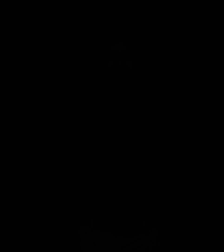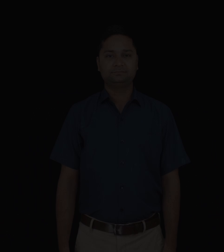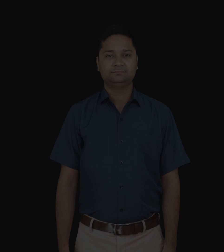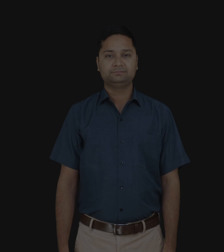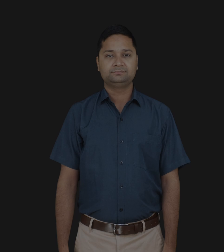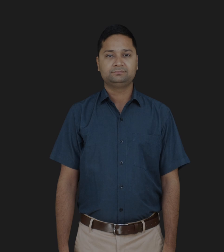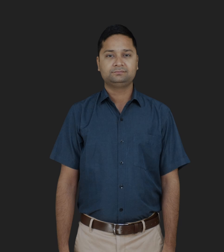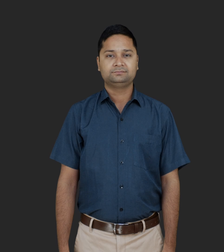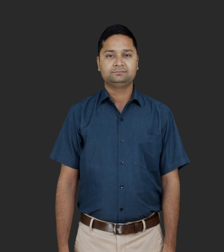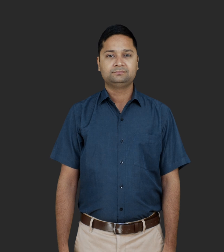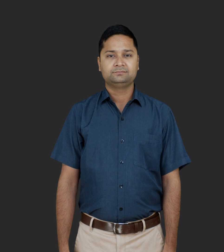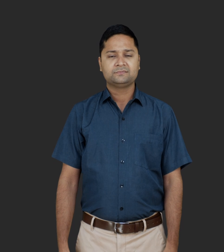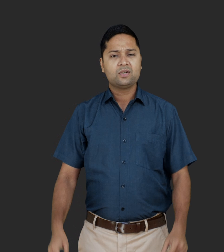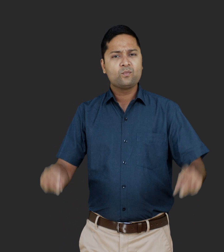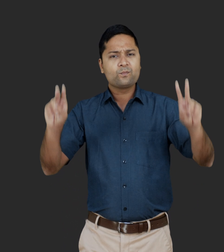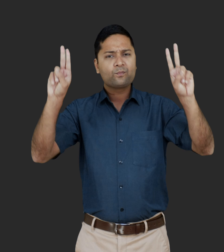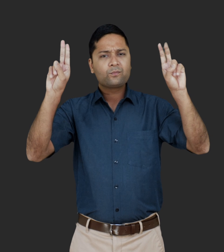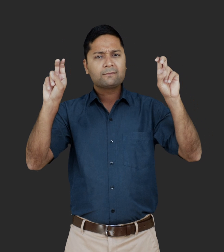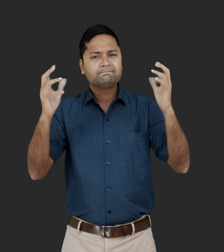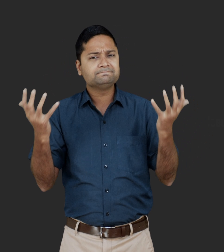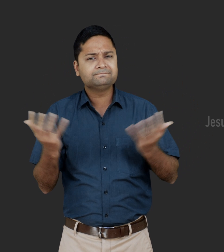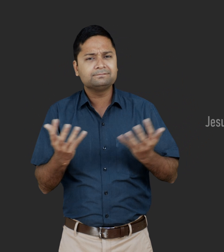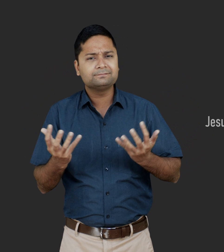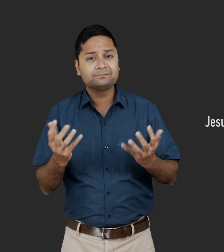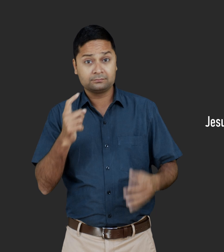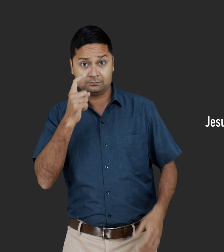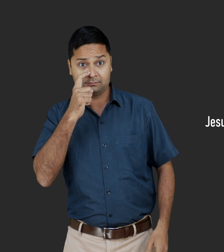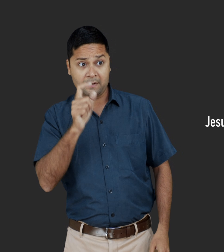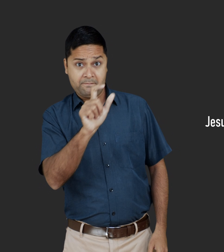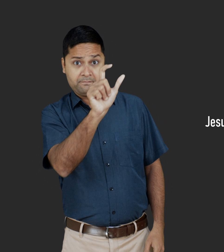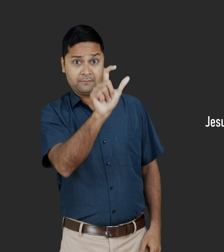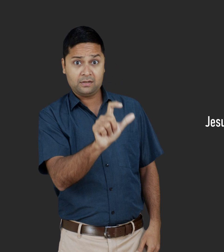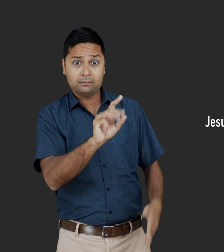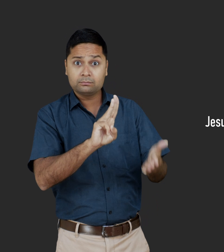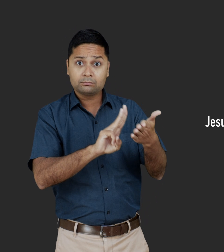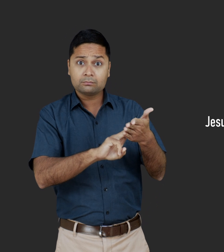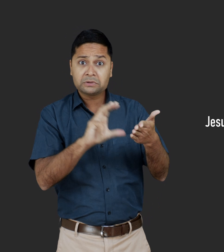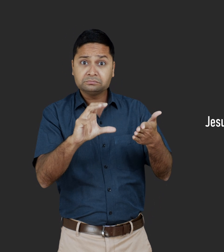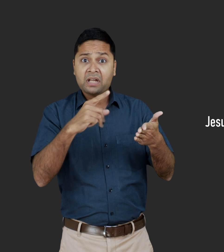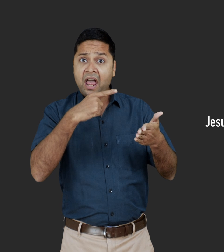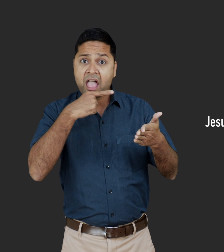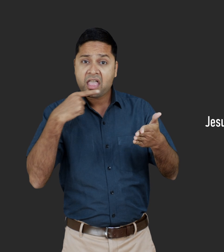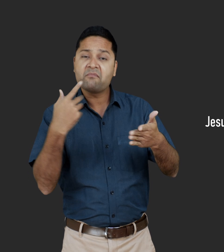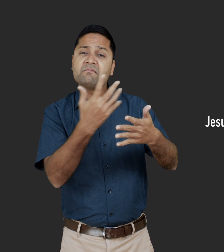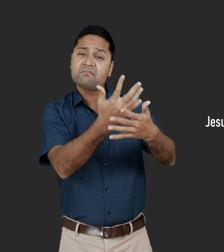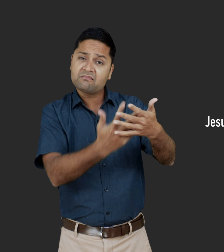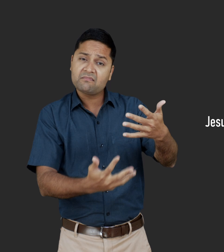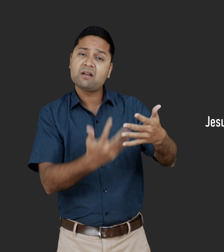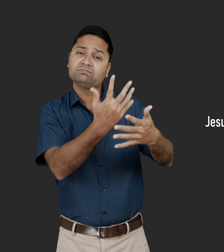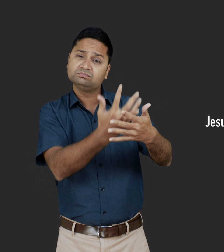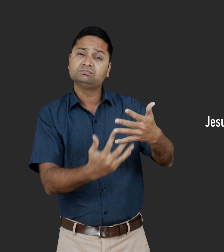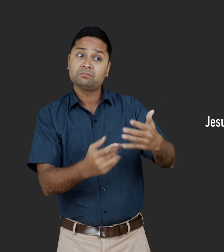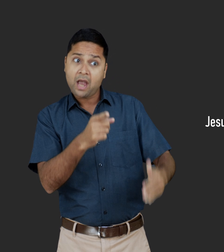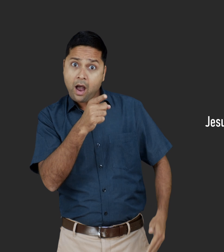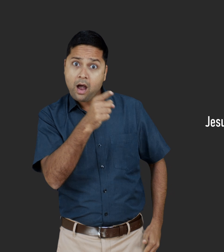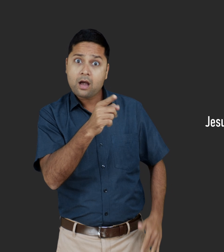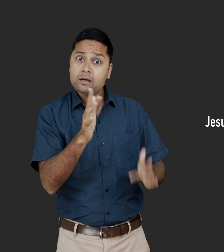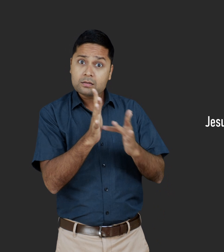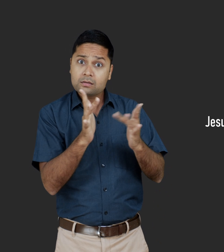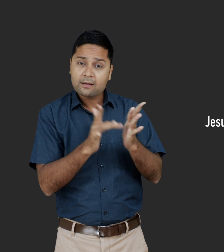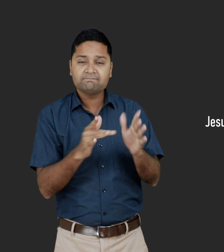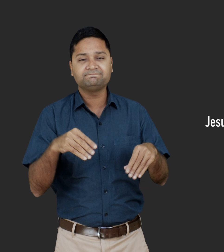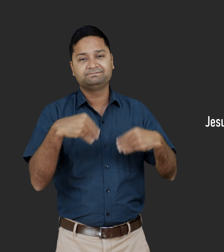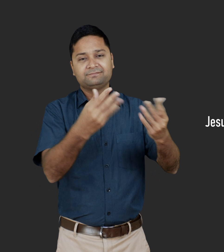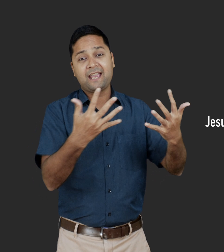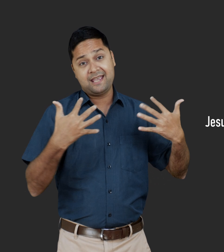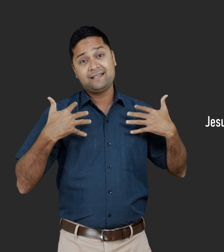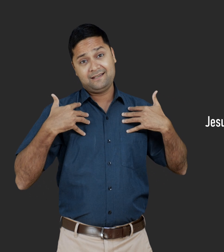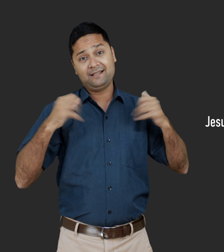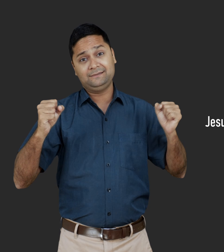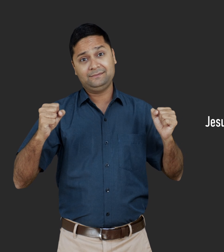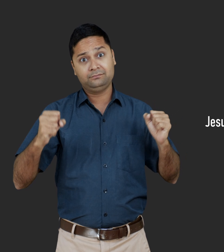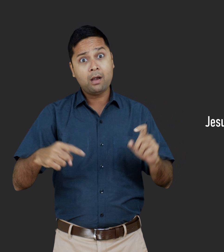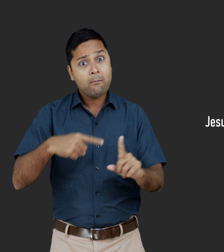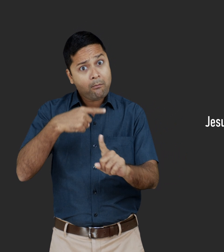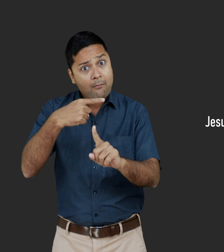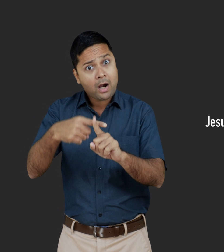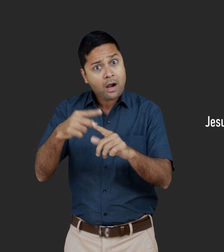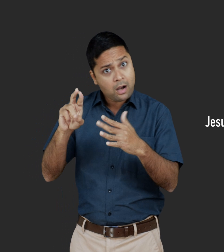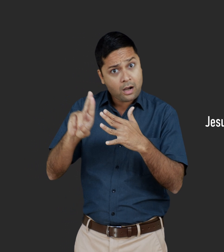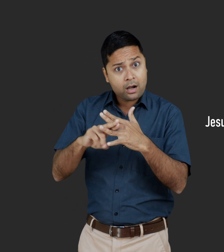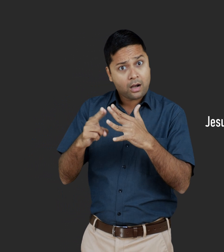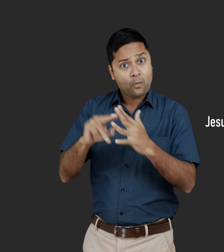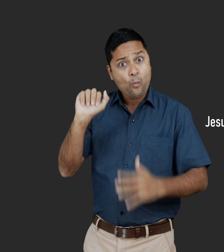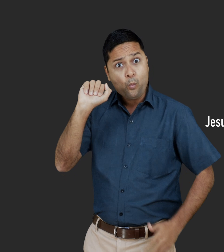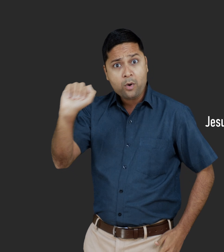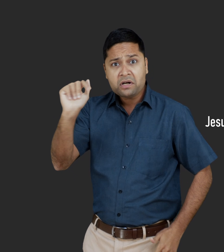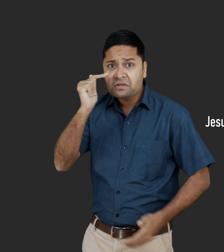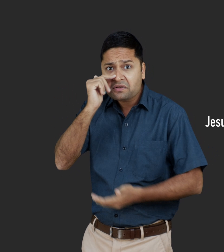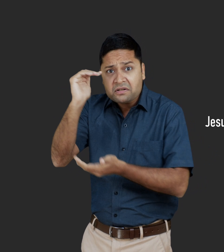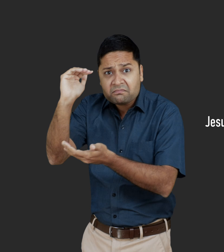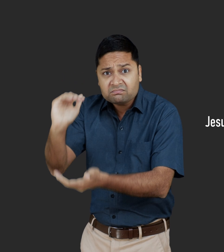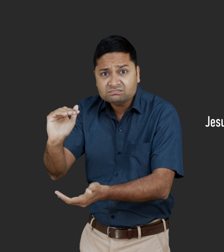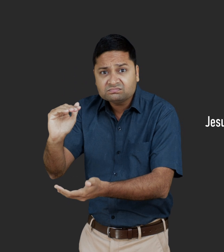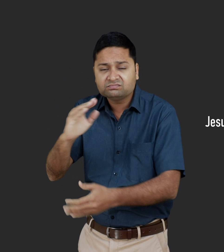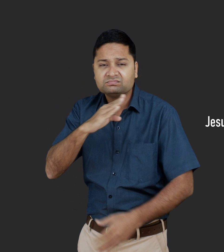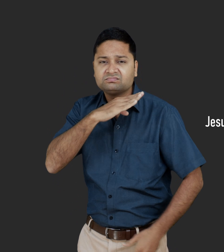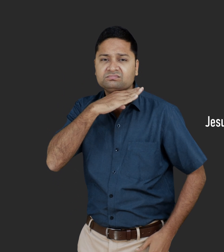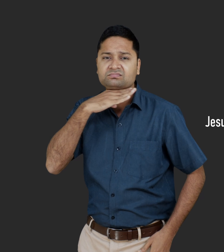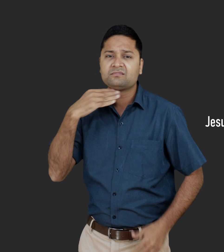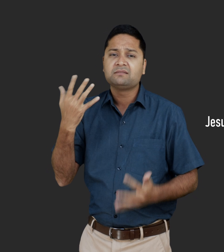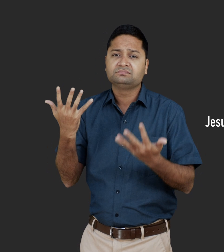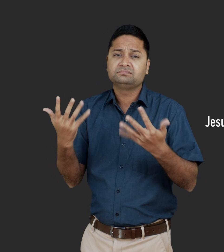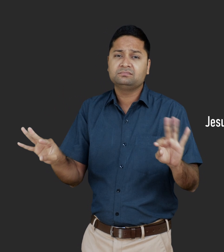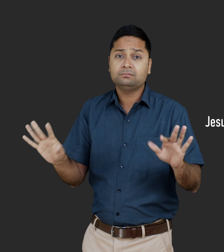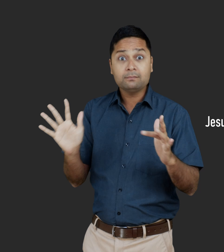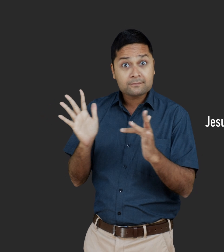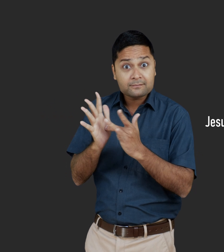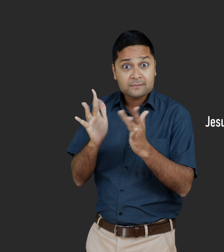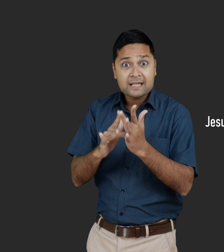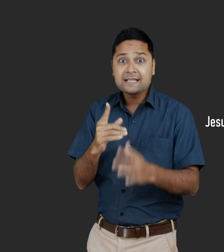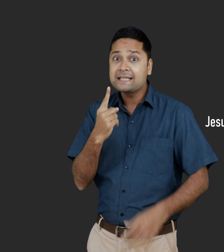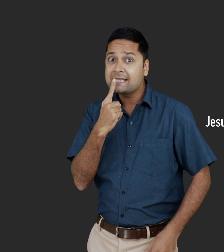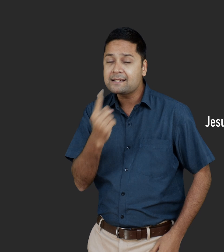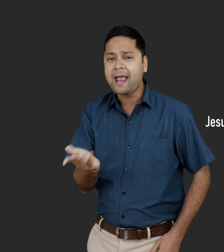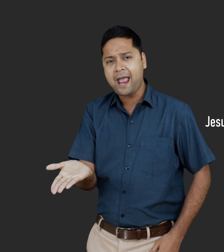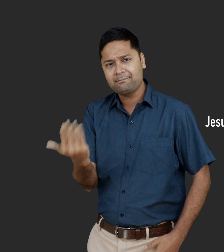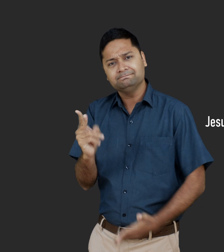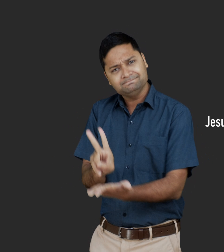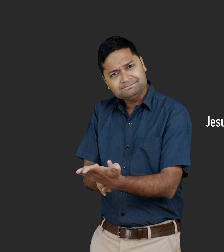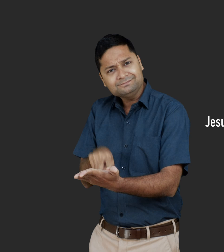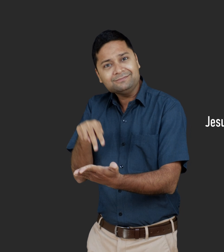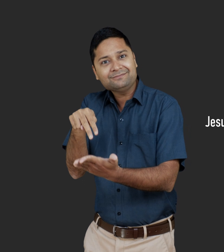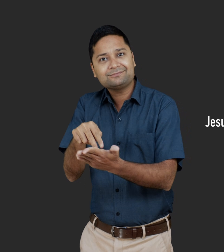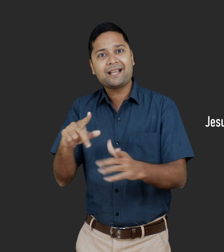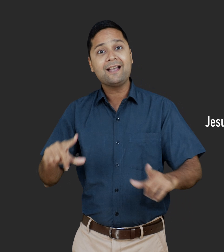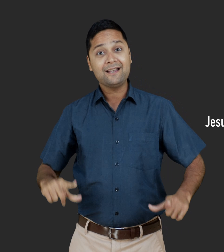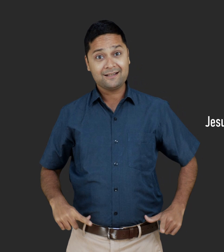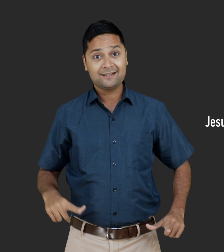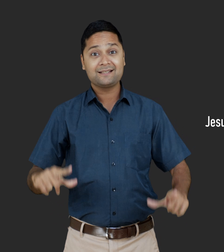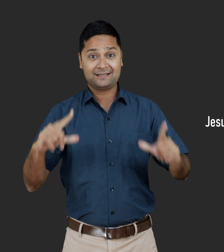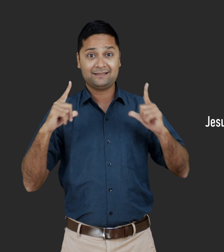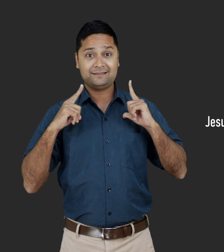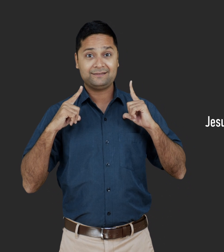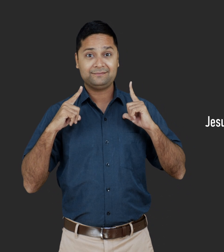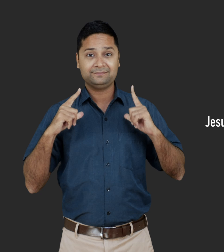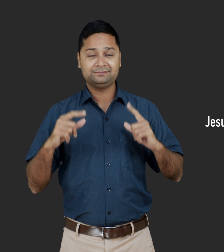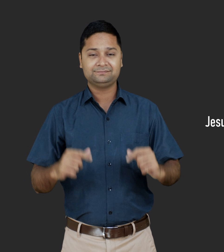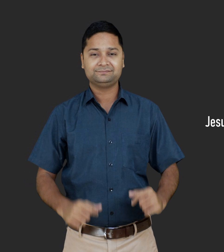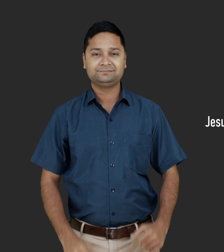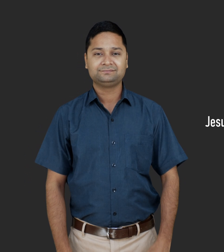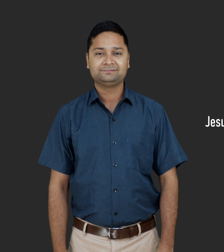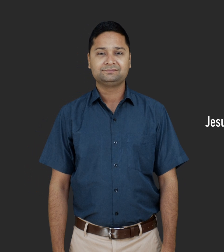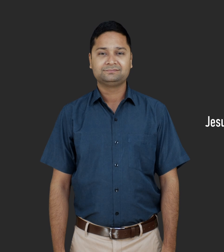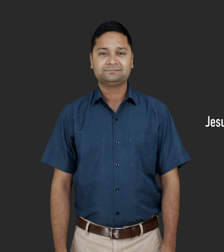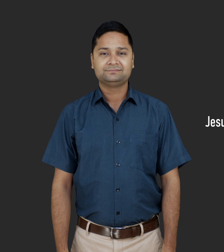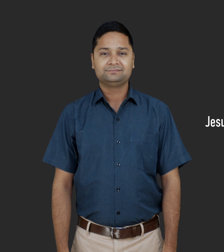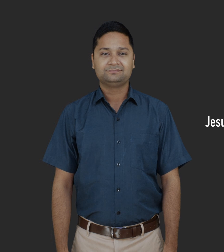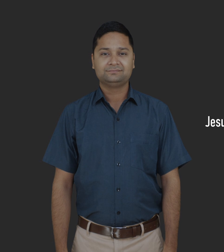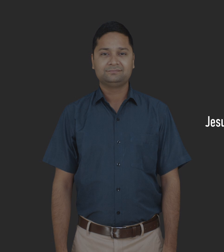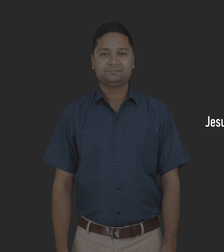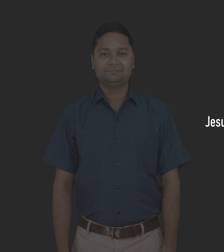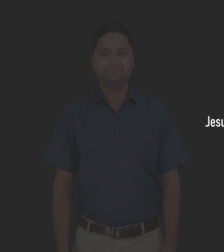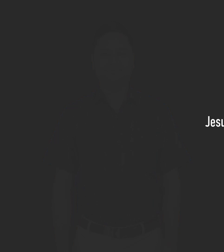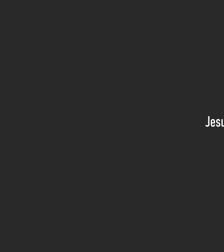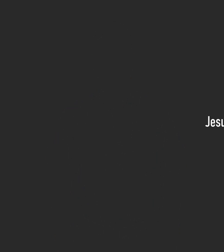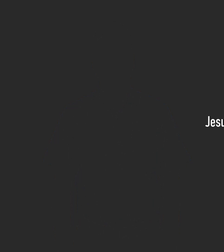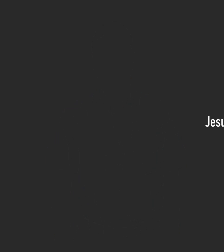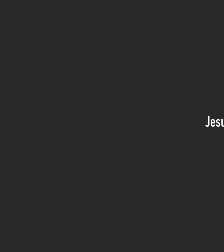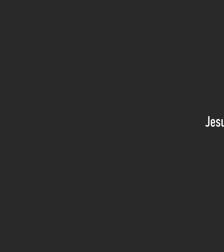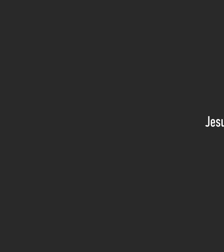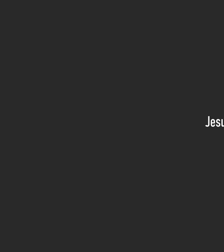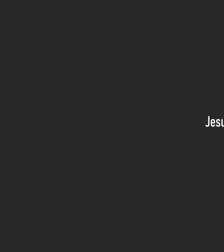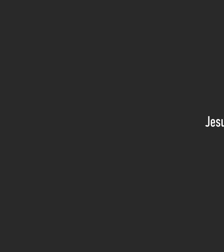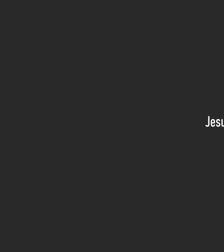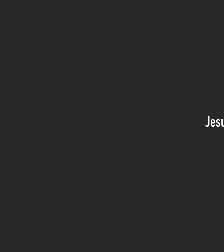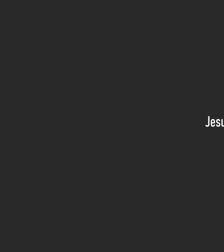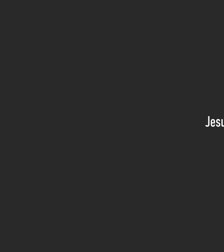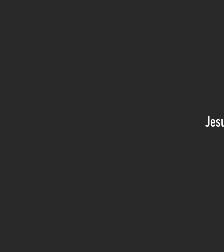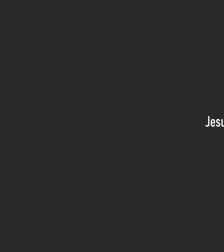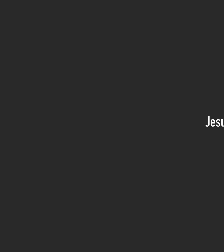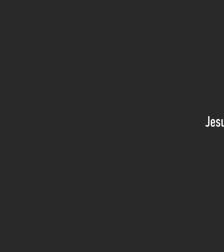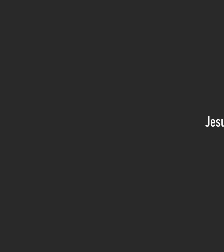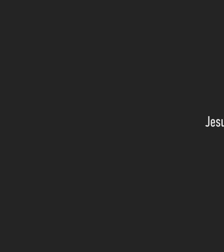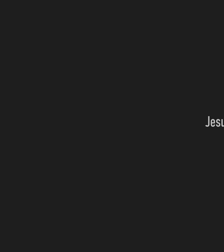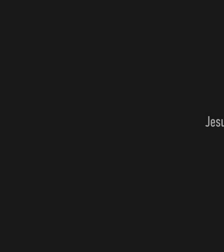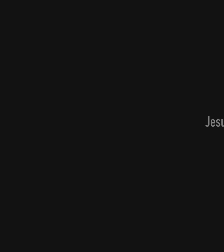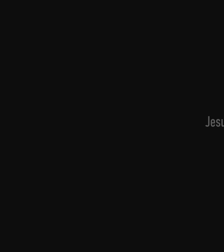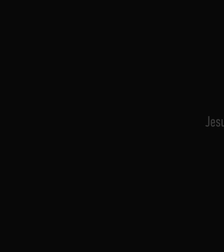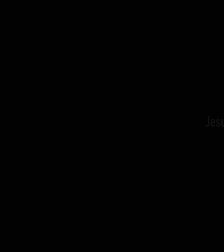Jesus heals a bleeding woman & raises Jairus' daughter